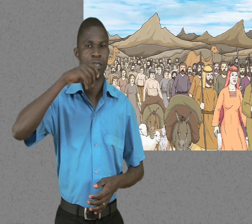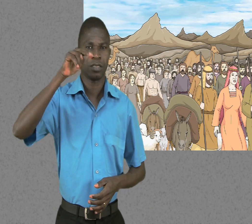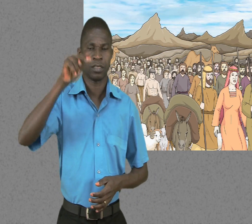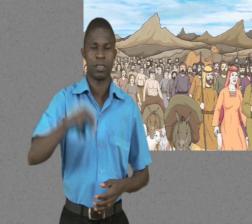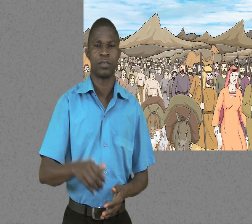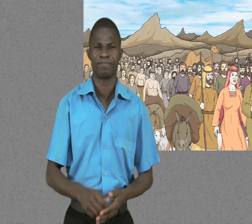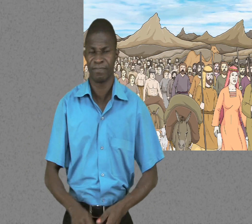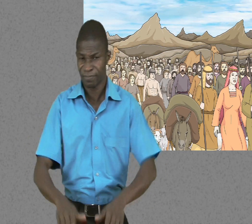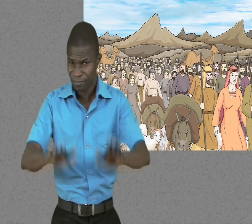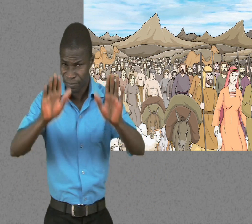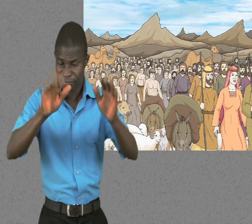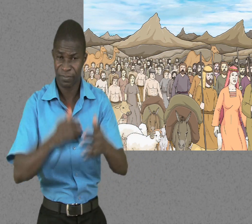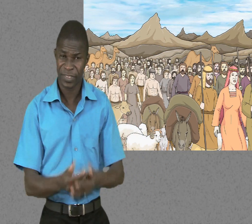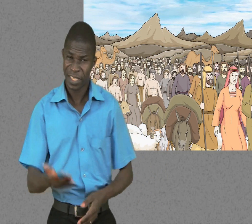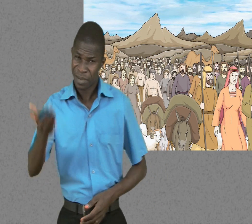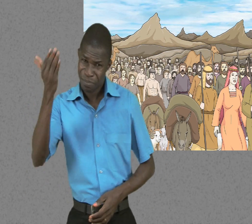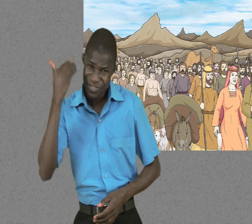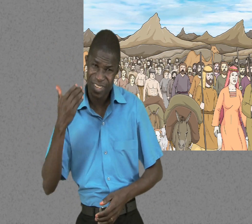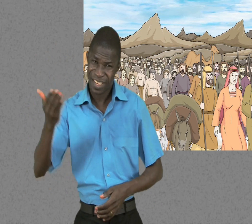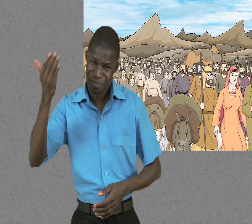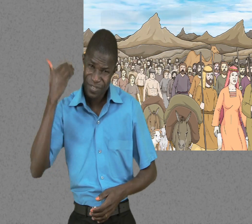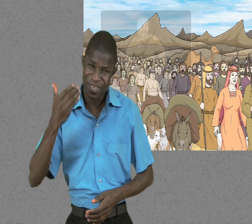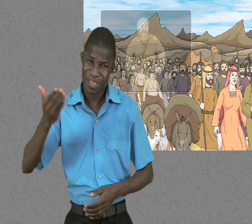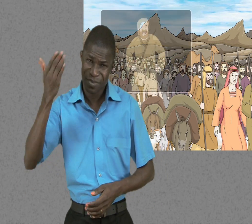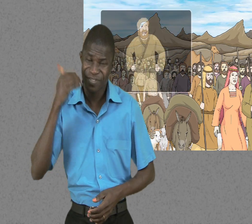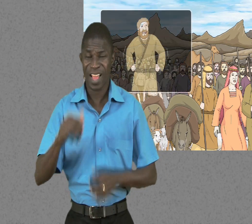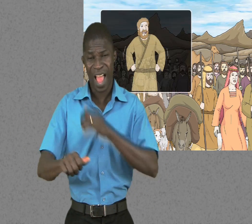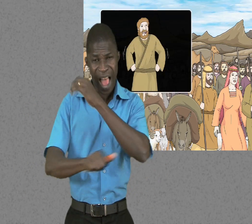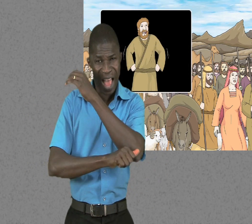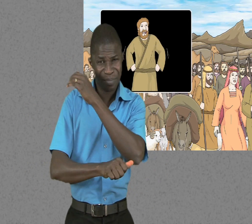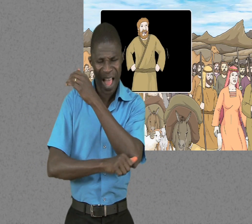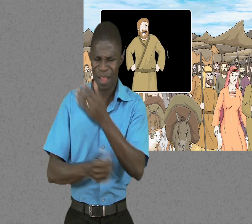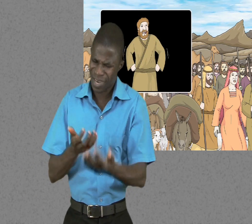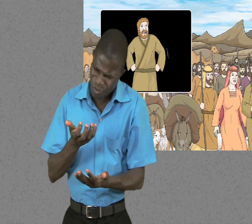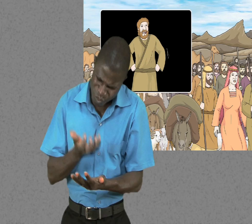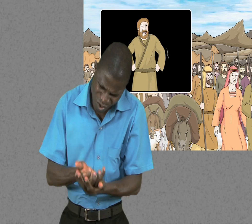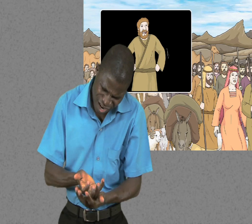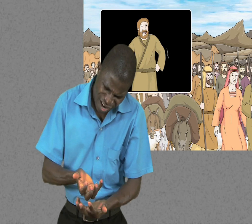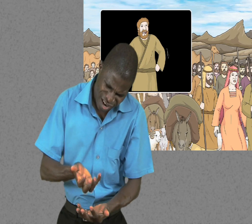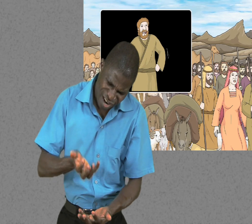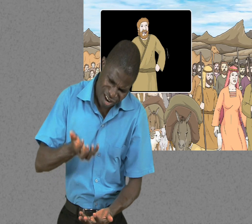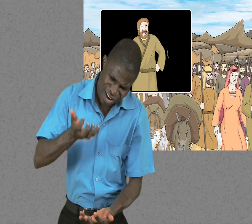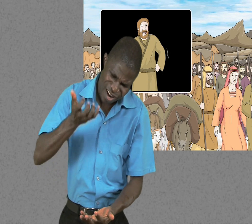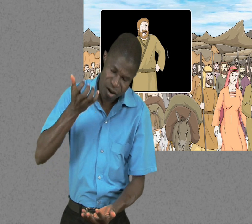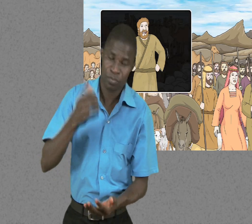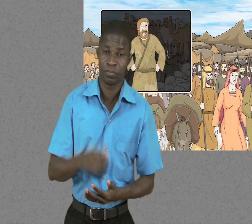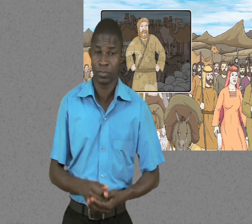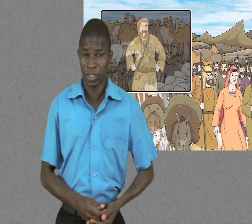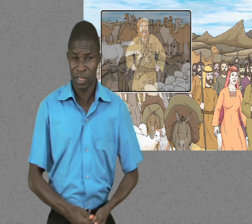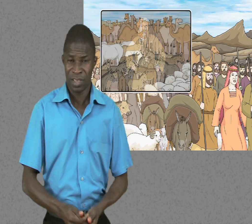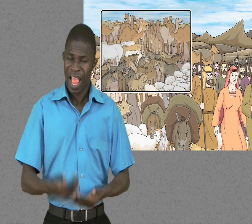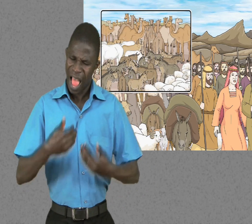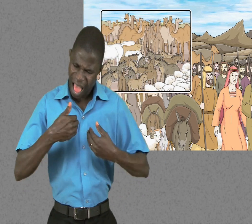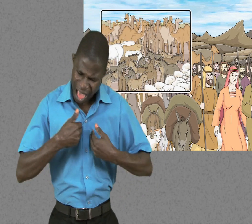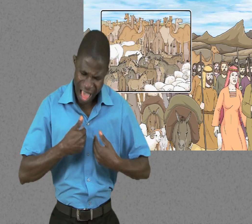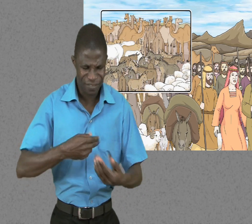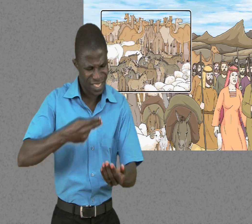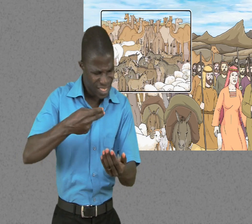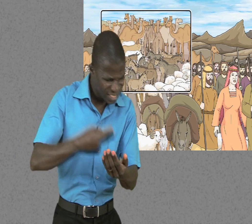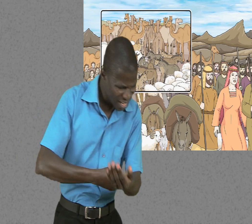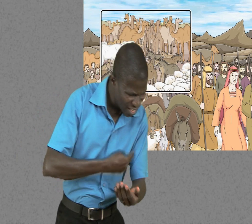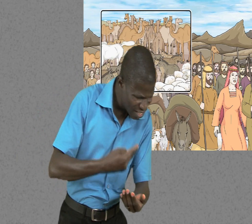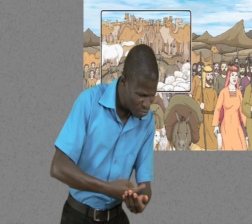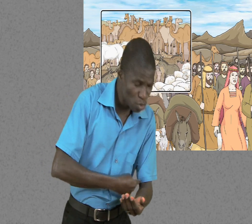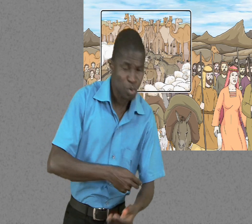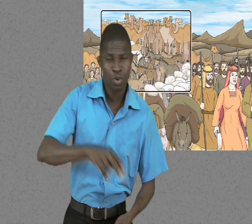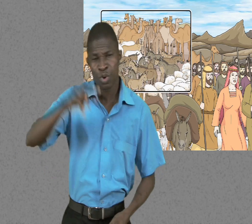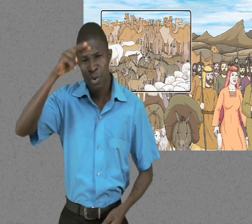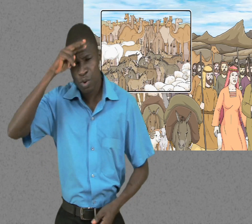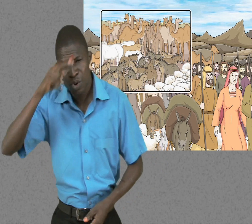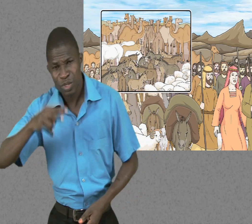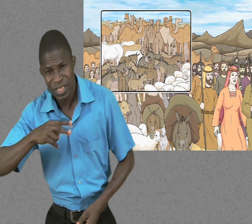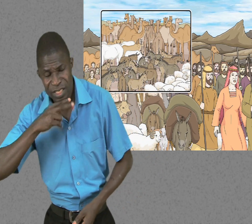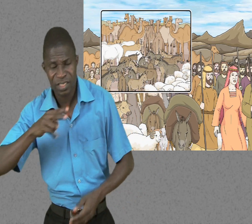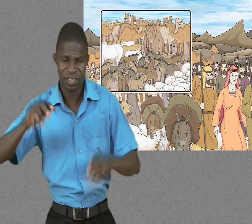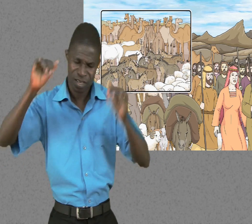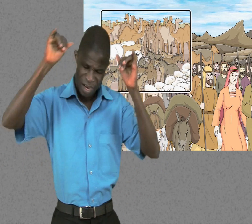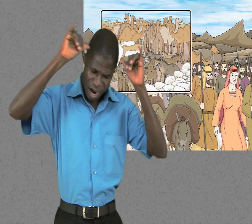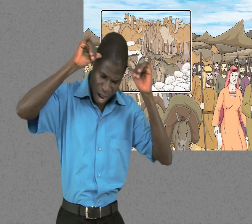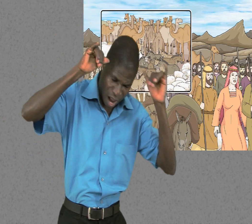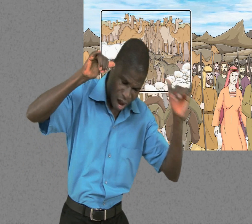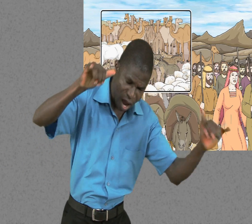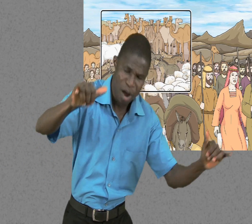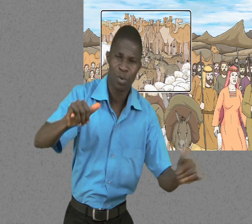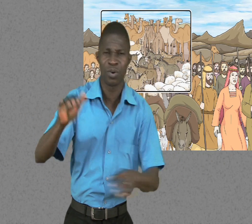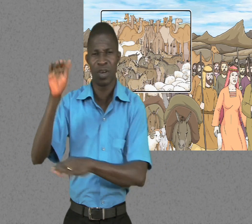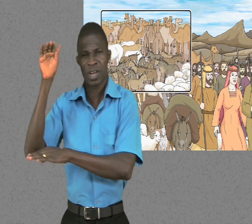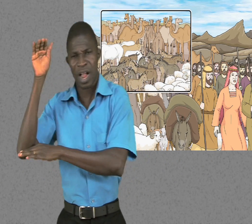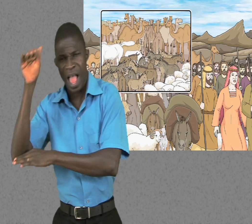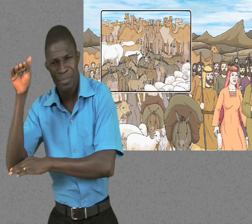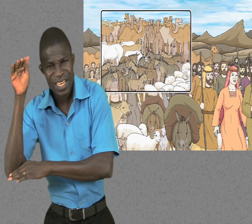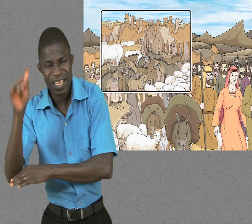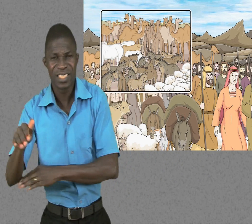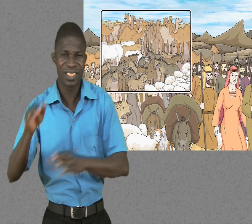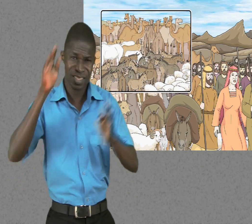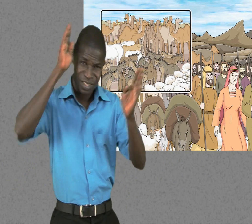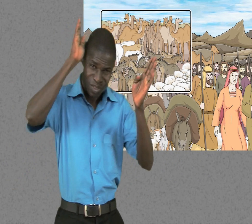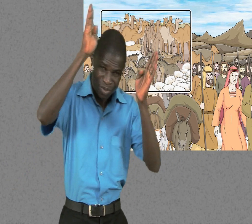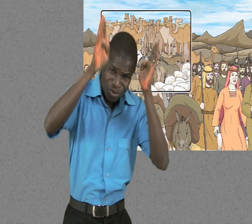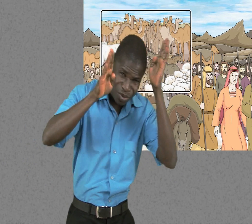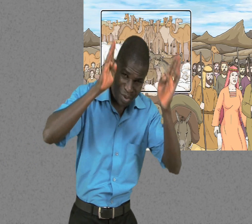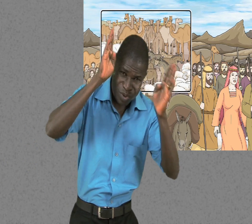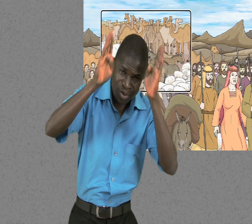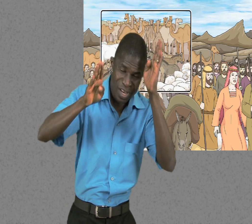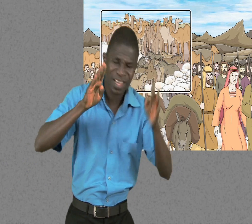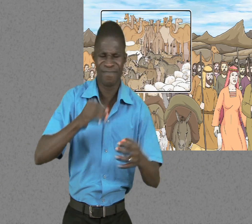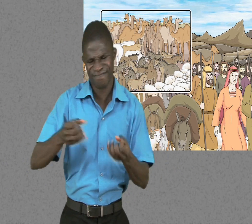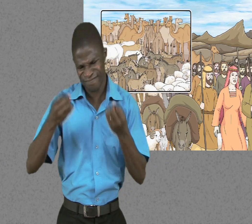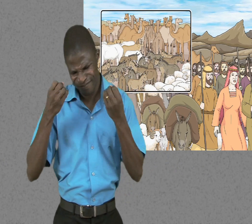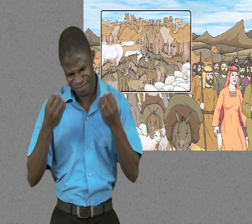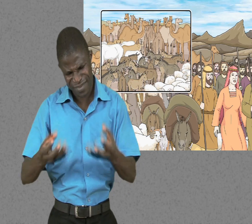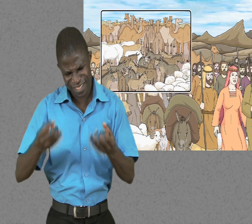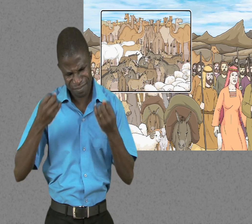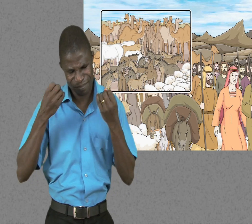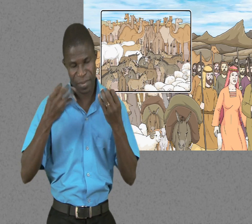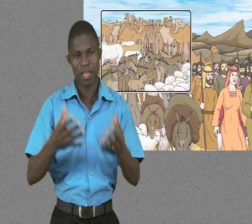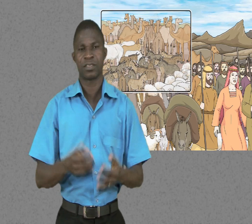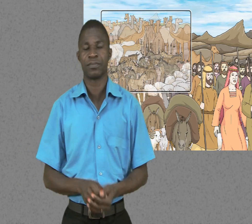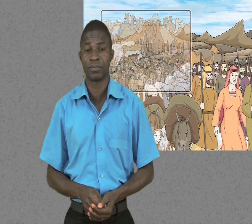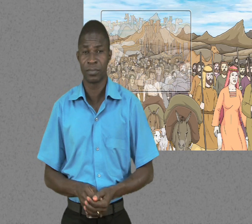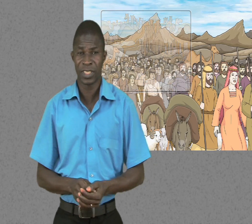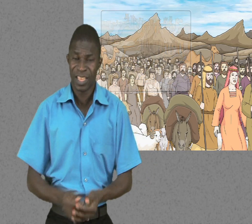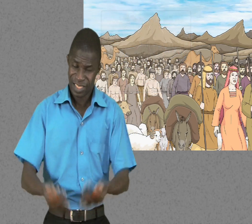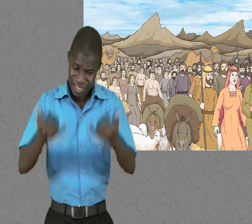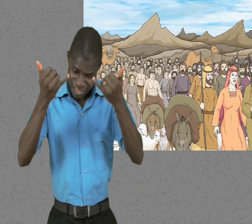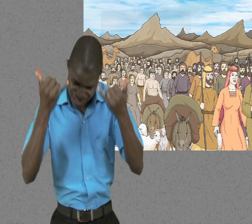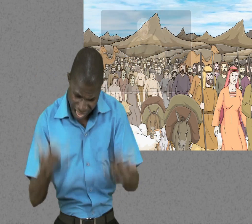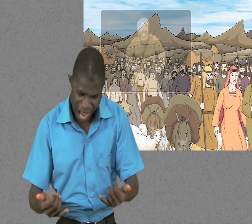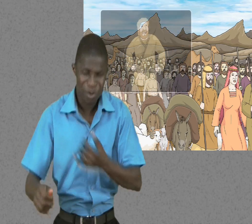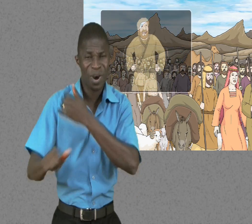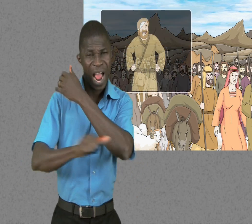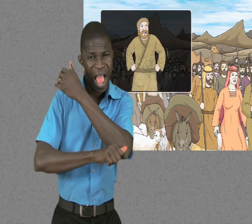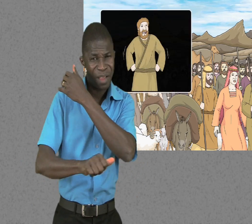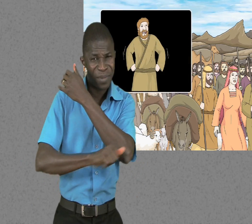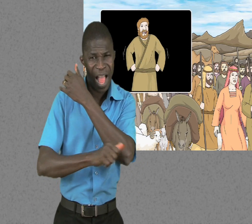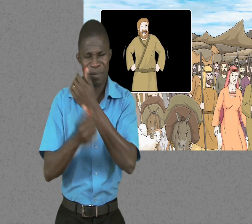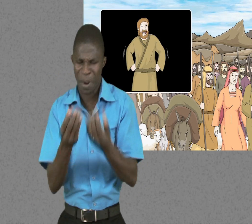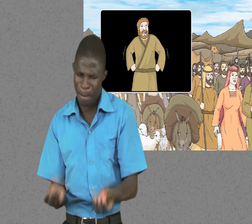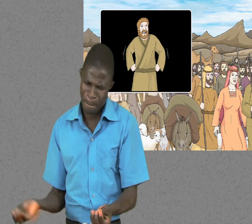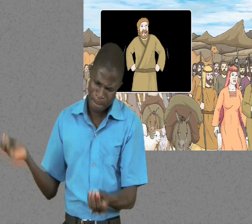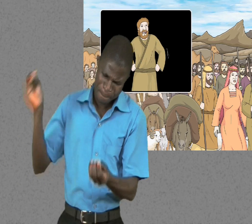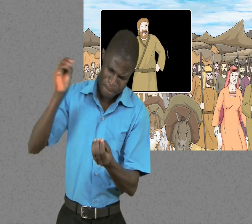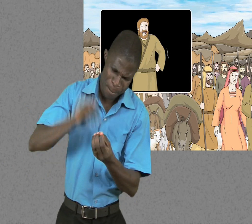And Abram had become extremely wealthy in livestock and silver and gold.